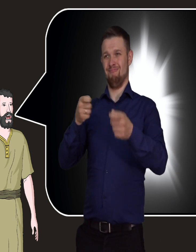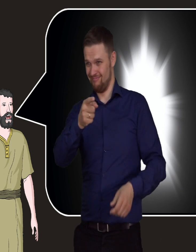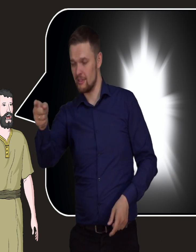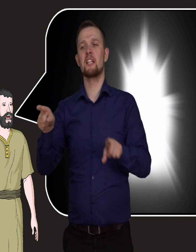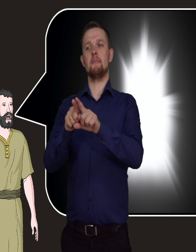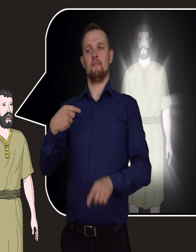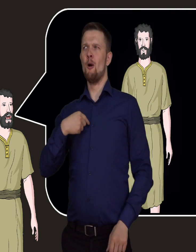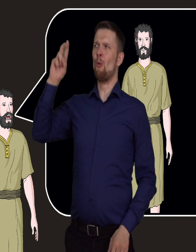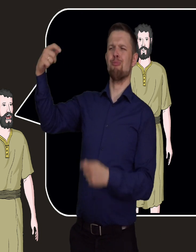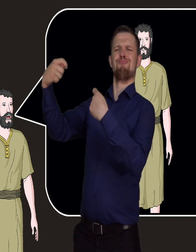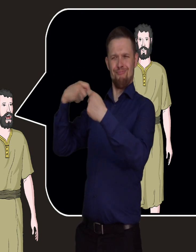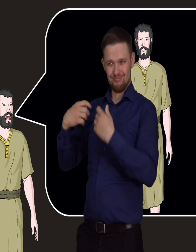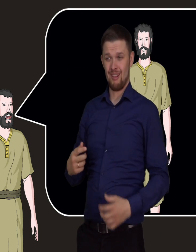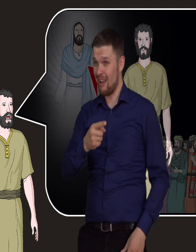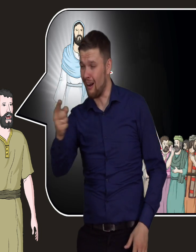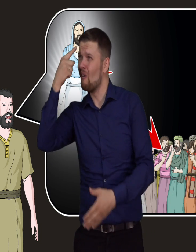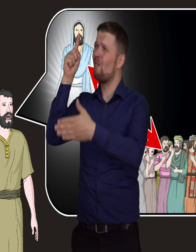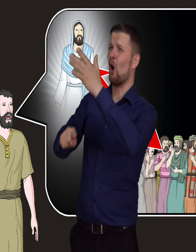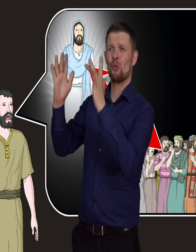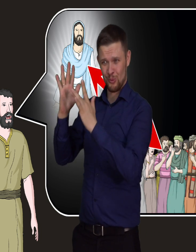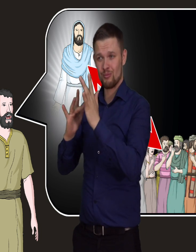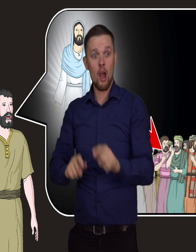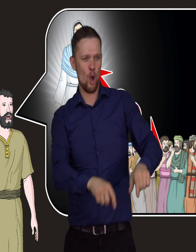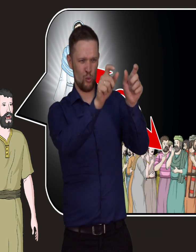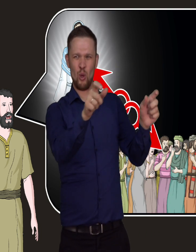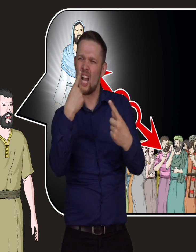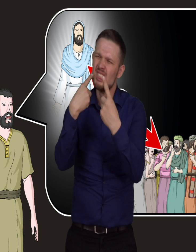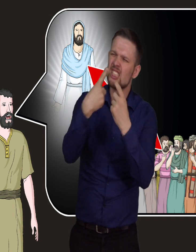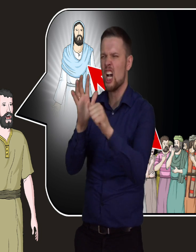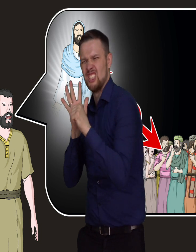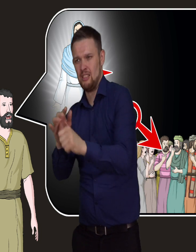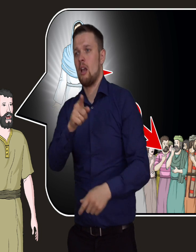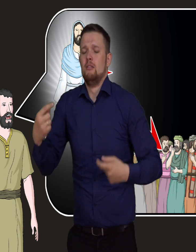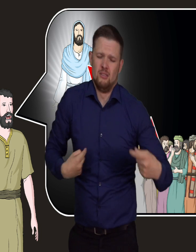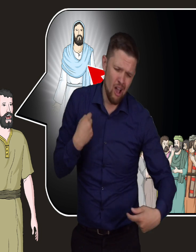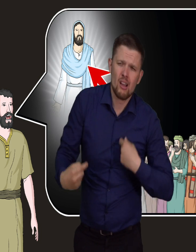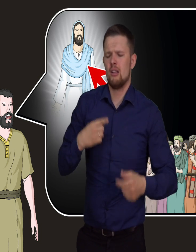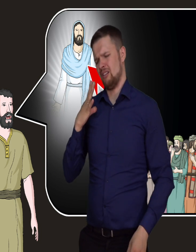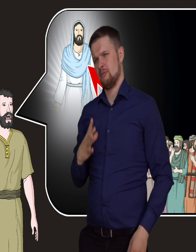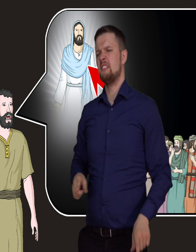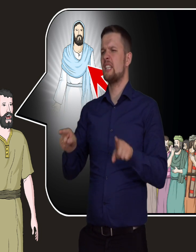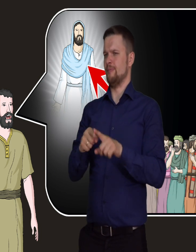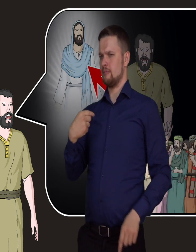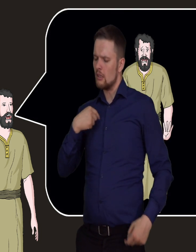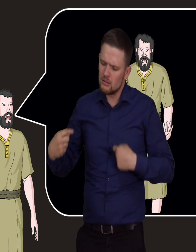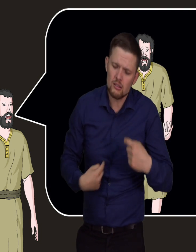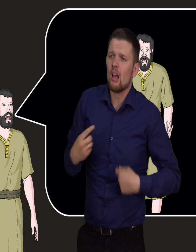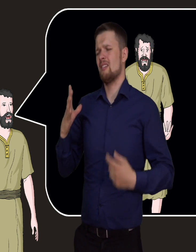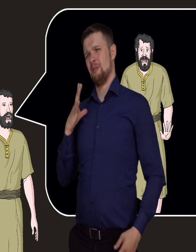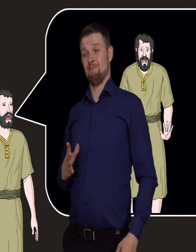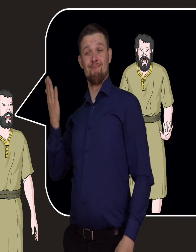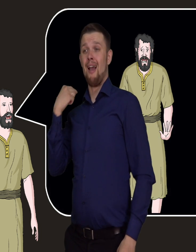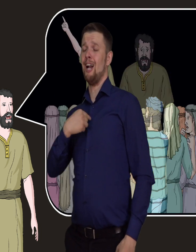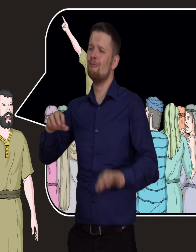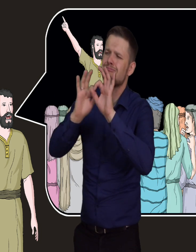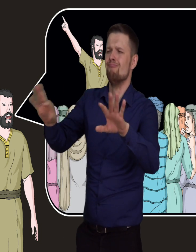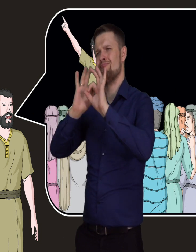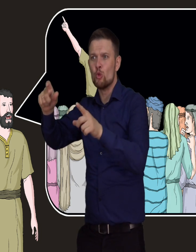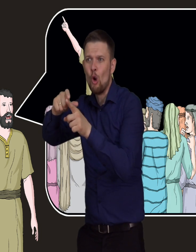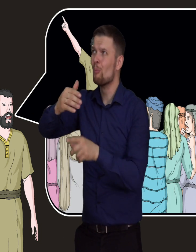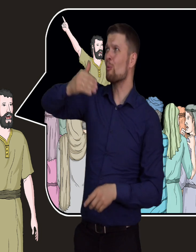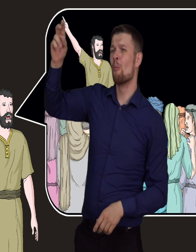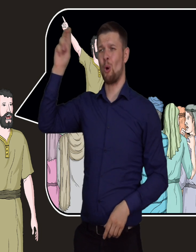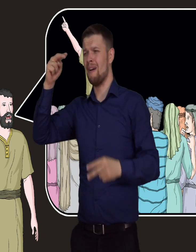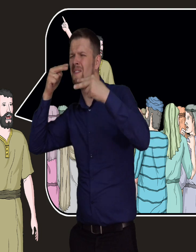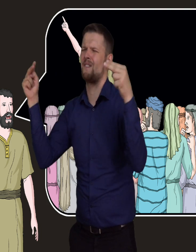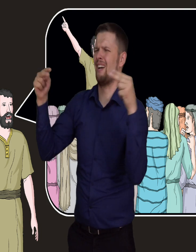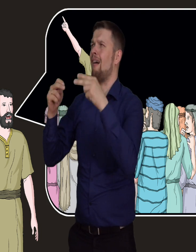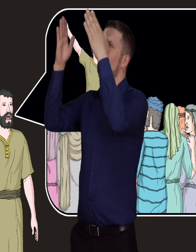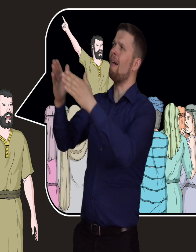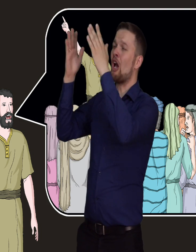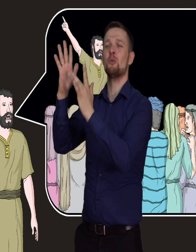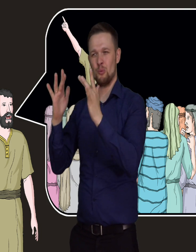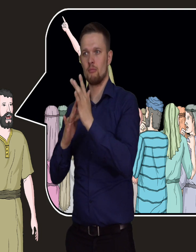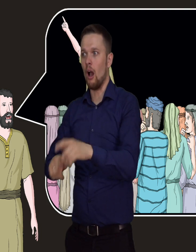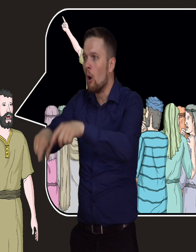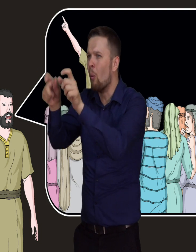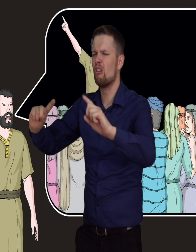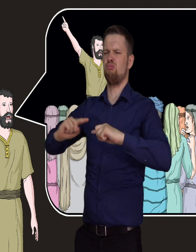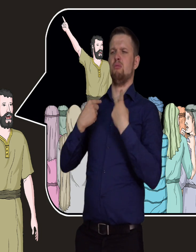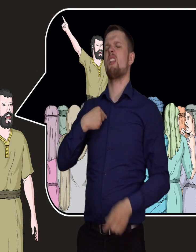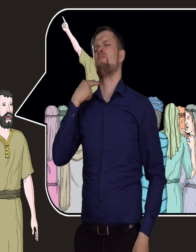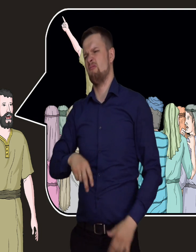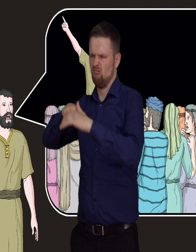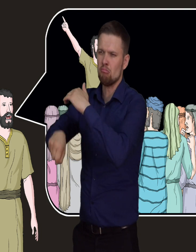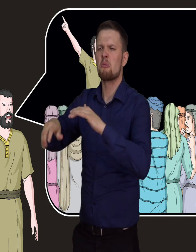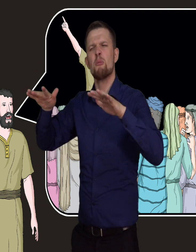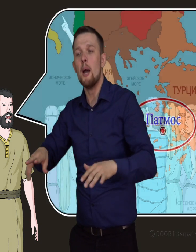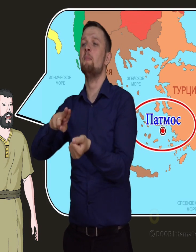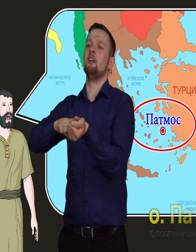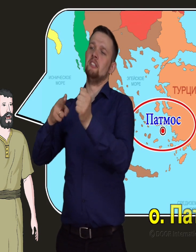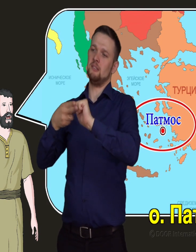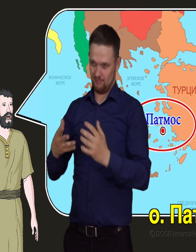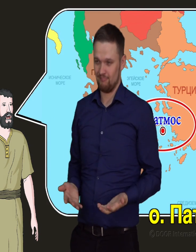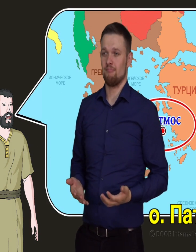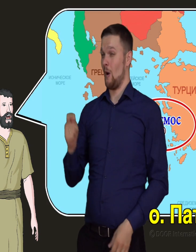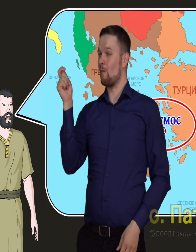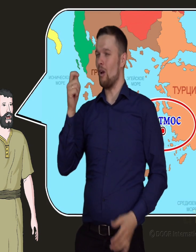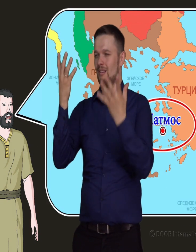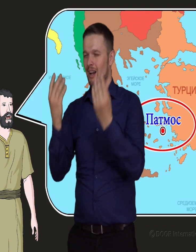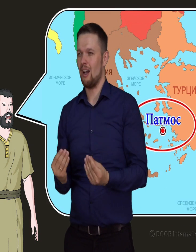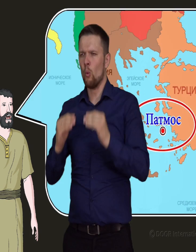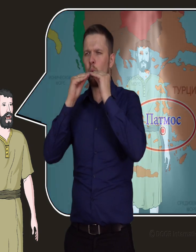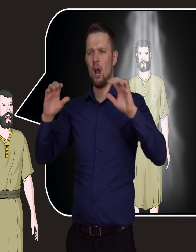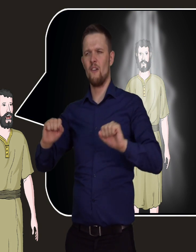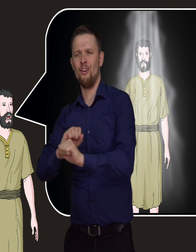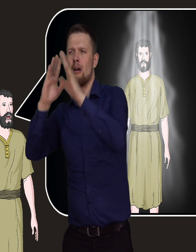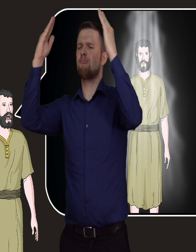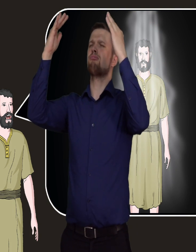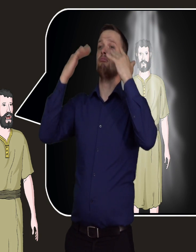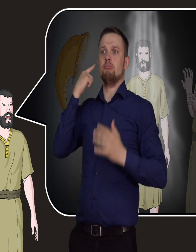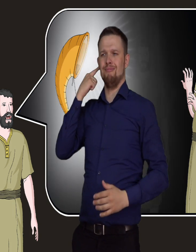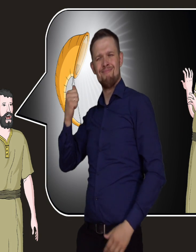I, John, your brother and partner in the tribulation and kingdom and perseverance that are in Jesus, was on the island of Patmos because of the word of God and my testimony about Jesus.